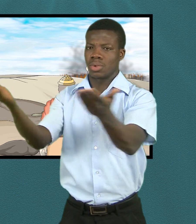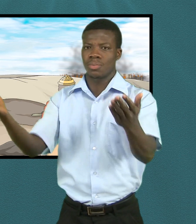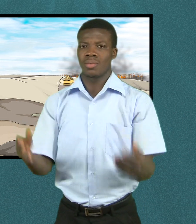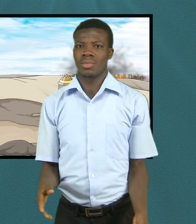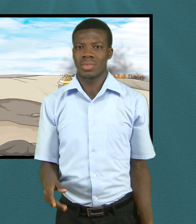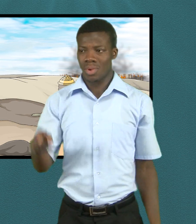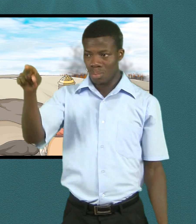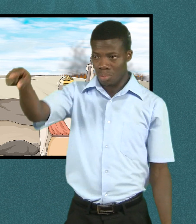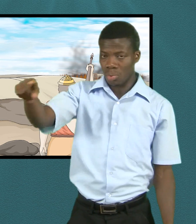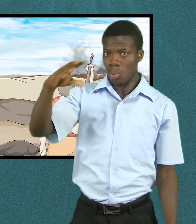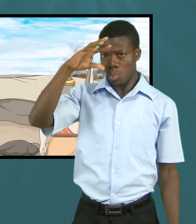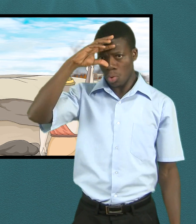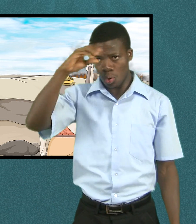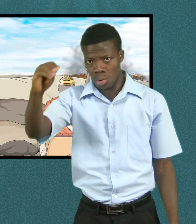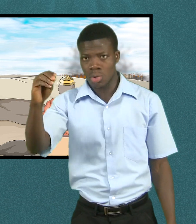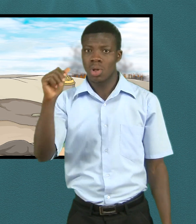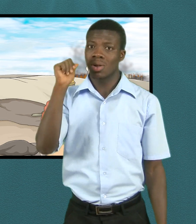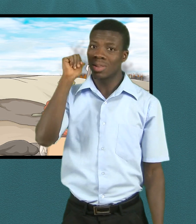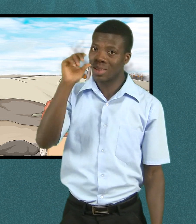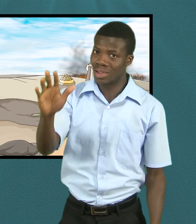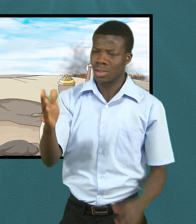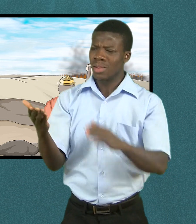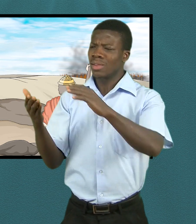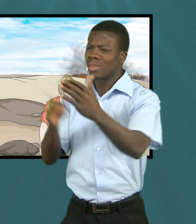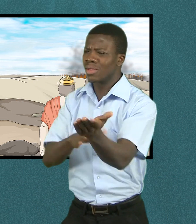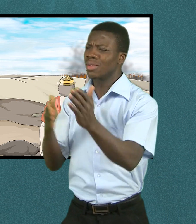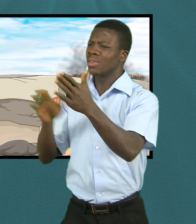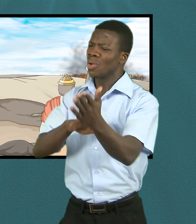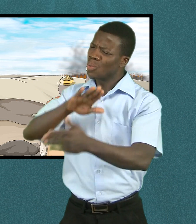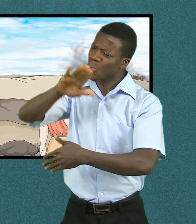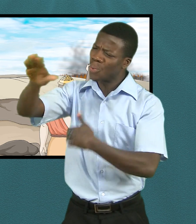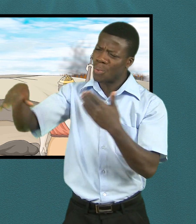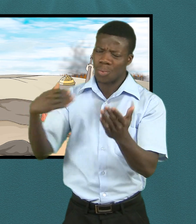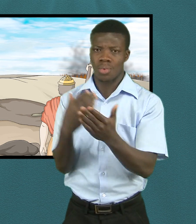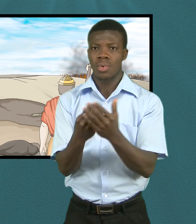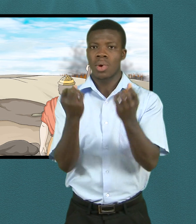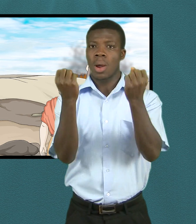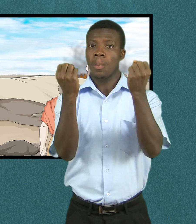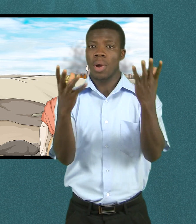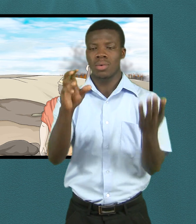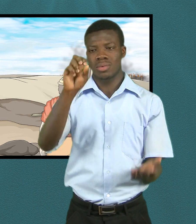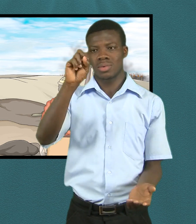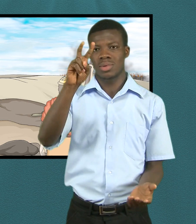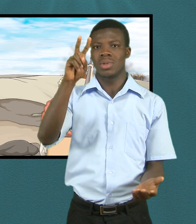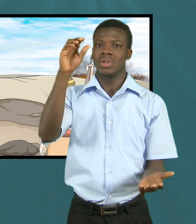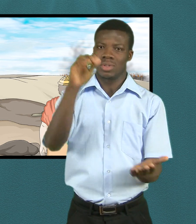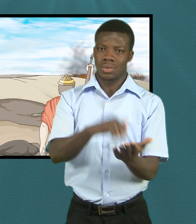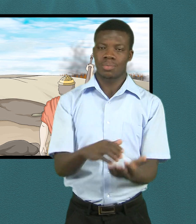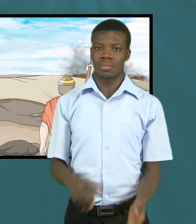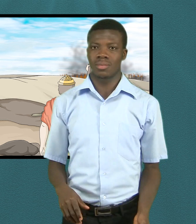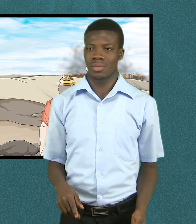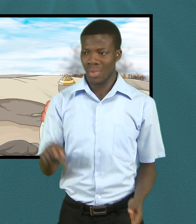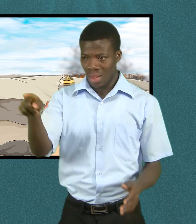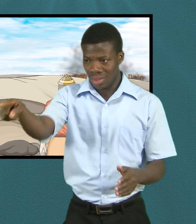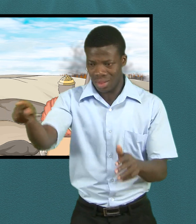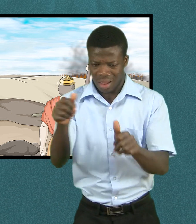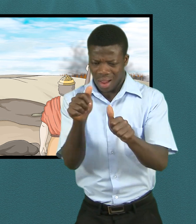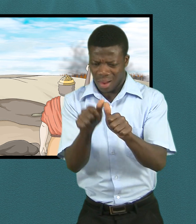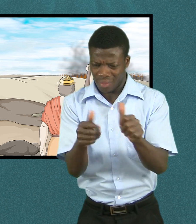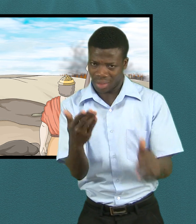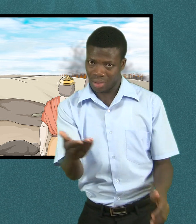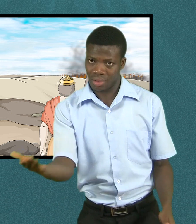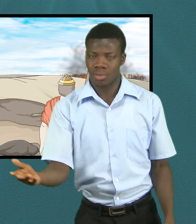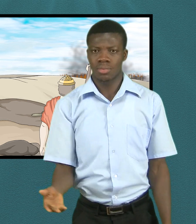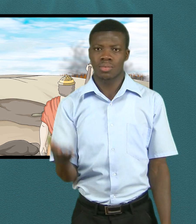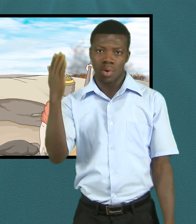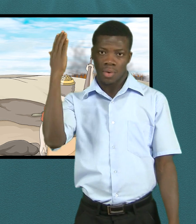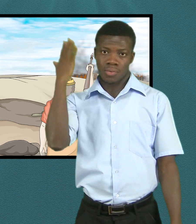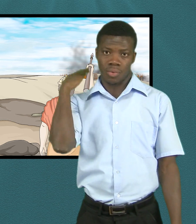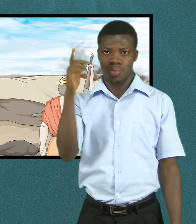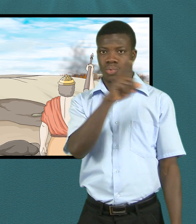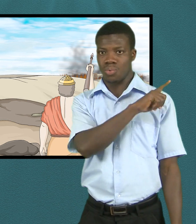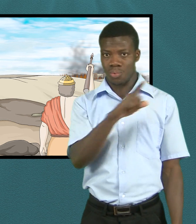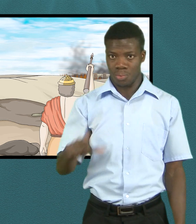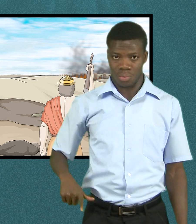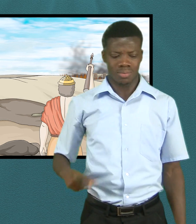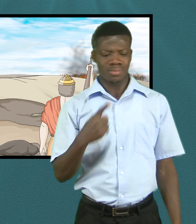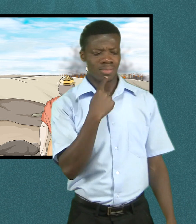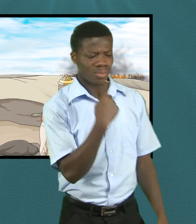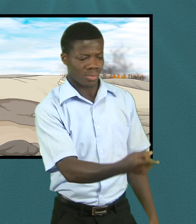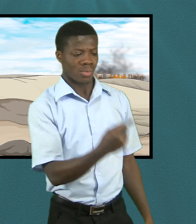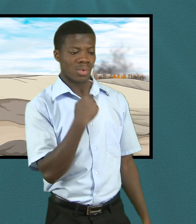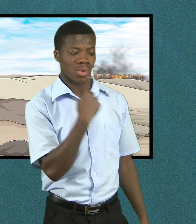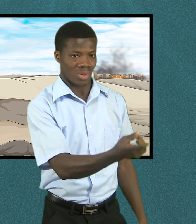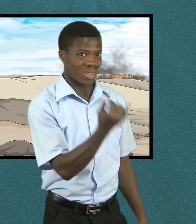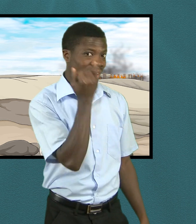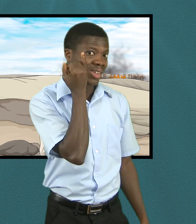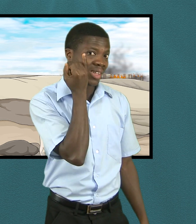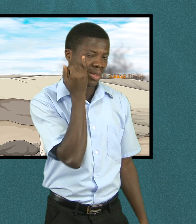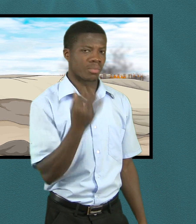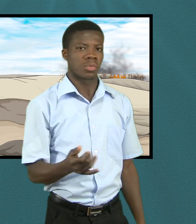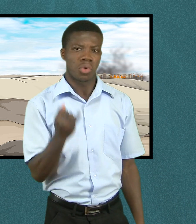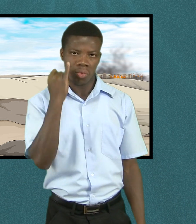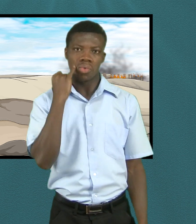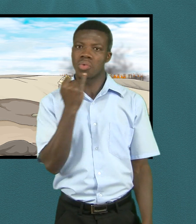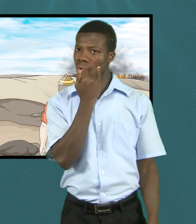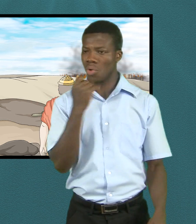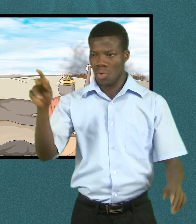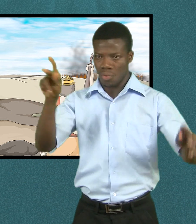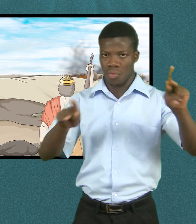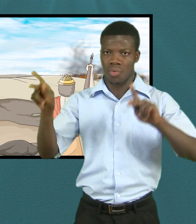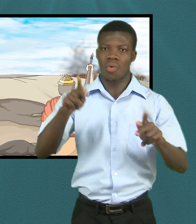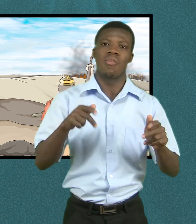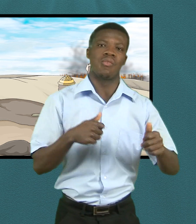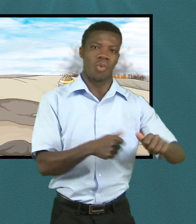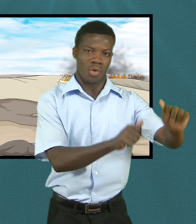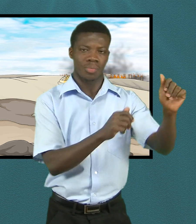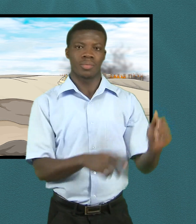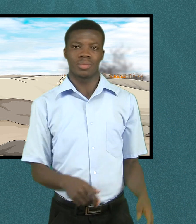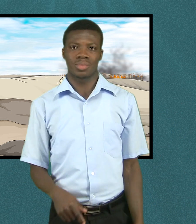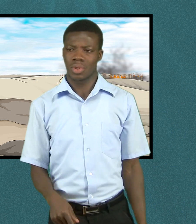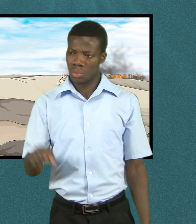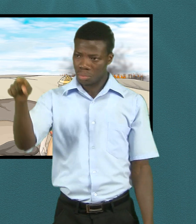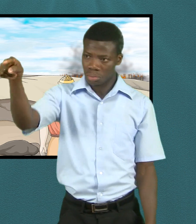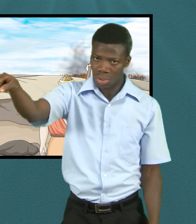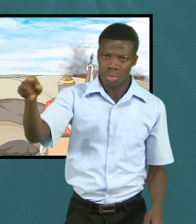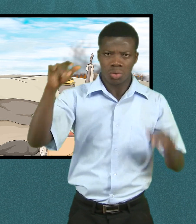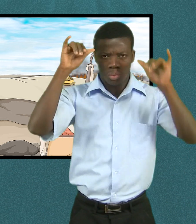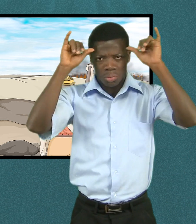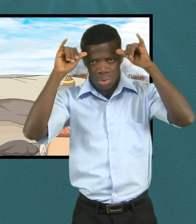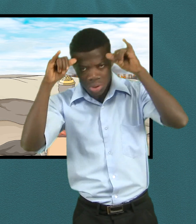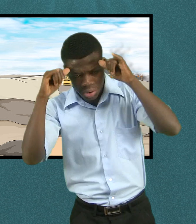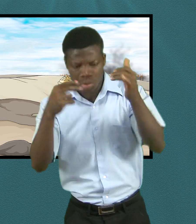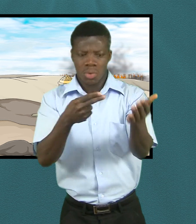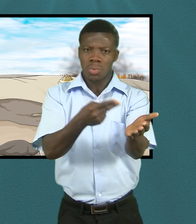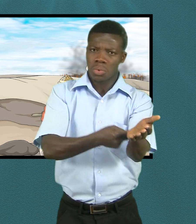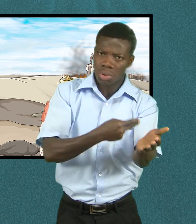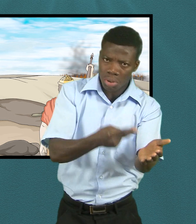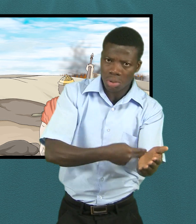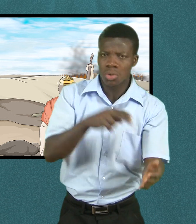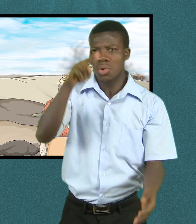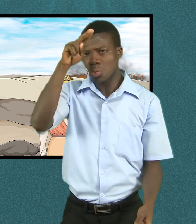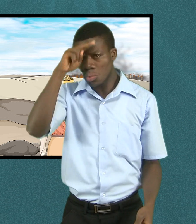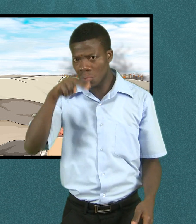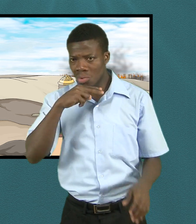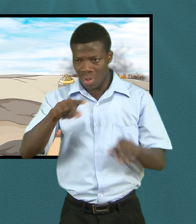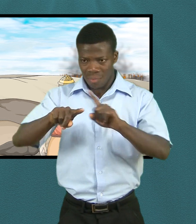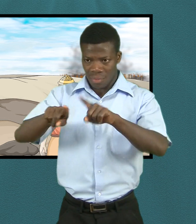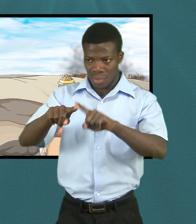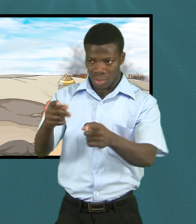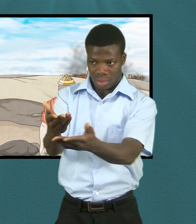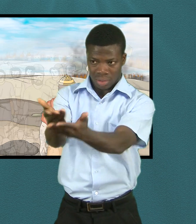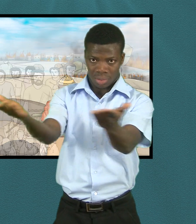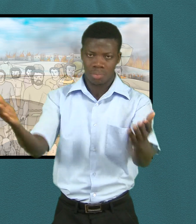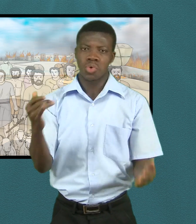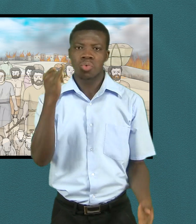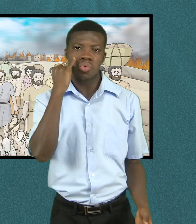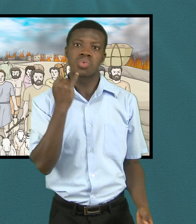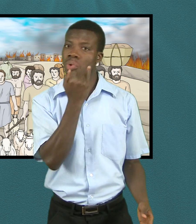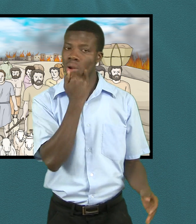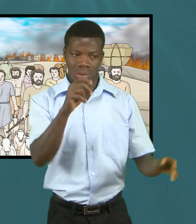A total of twelve thousand men and women fell that day—all the people of Ai. Joshua did not draw back the hand that held his battle lance until he had devoted to destruction all who lived in Ai.